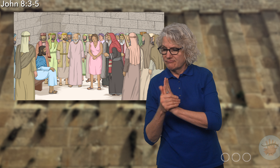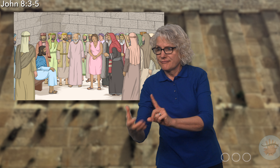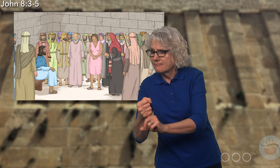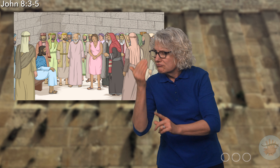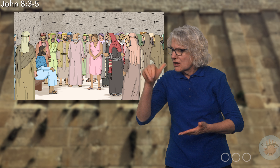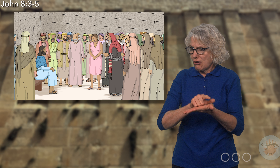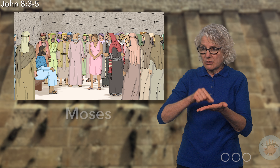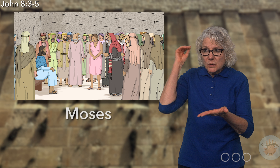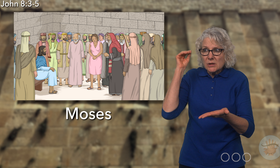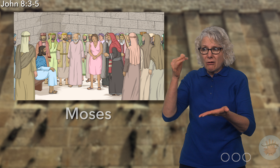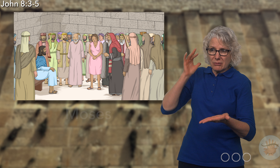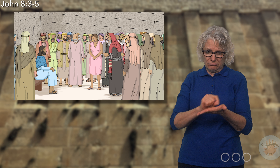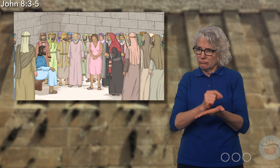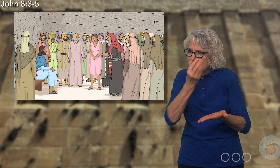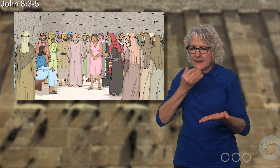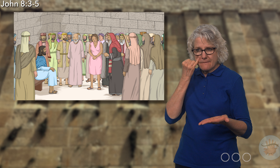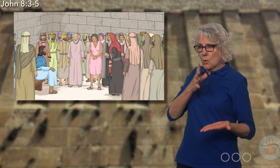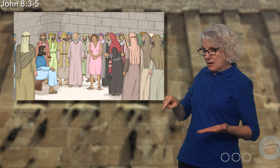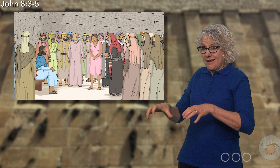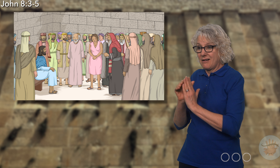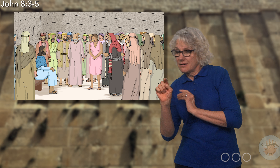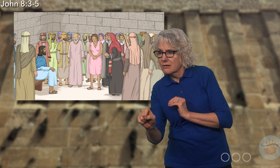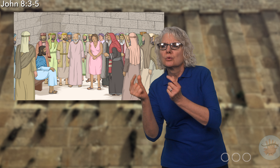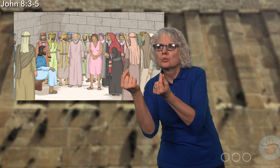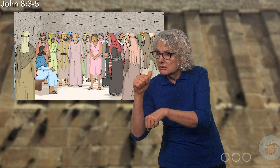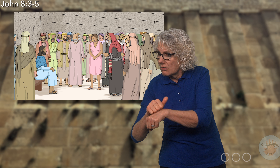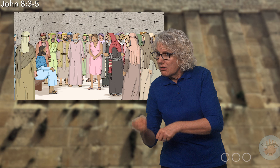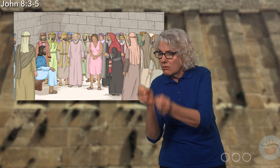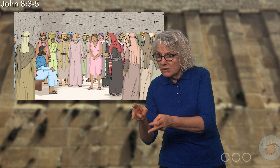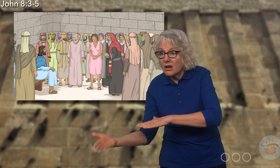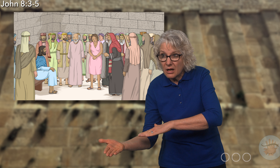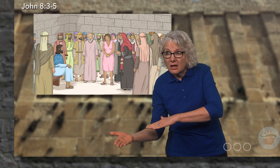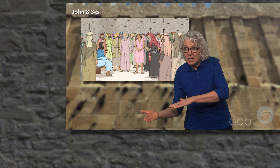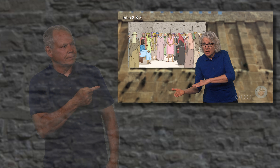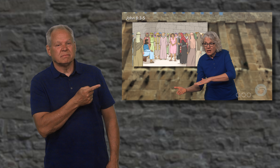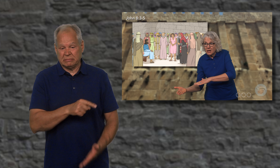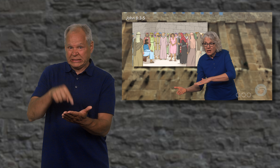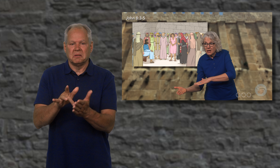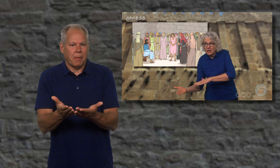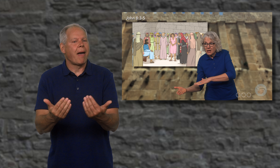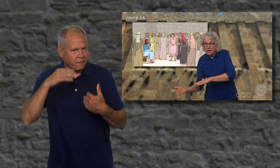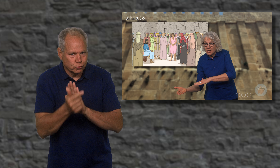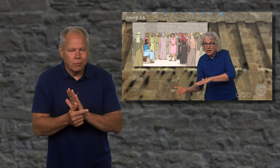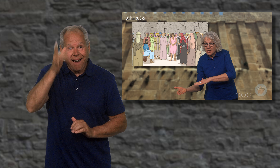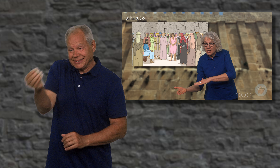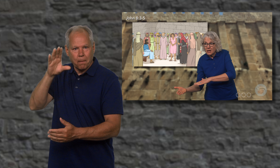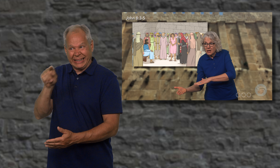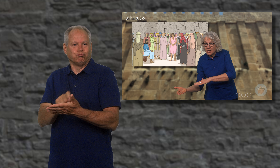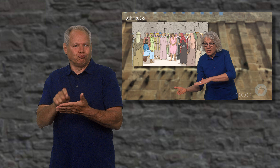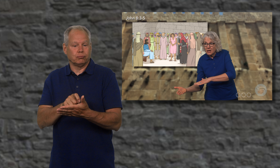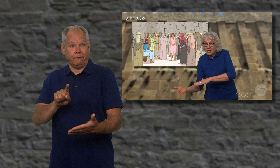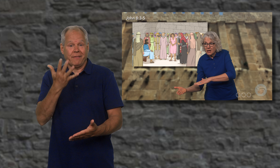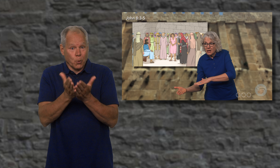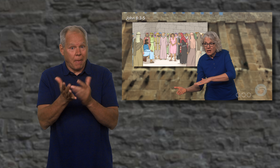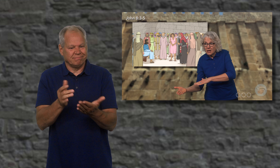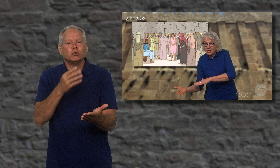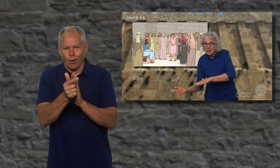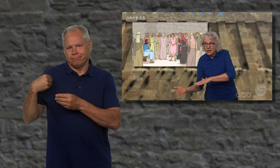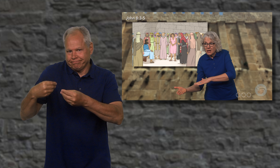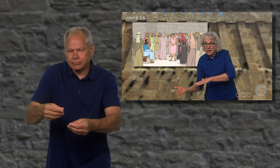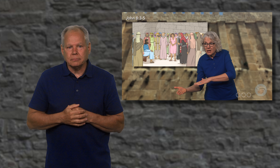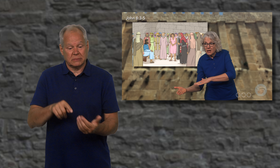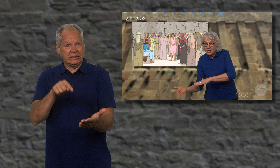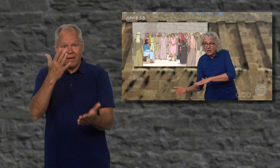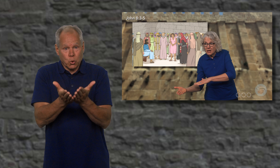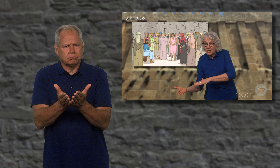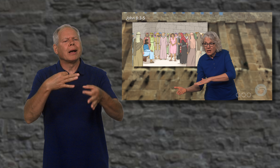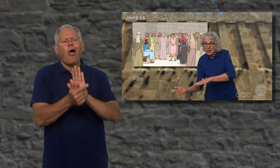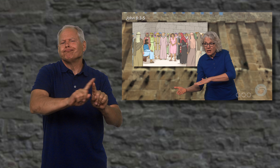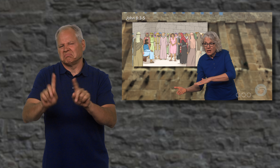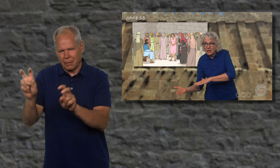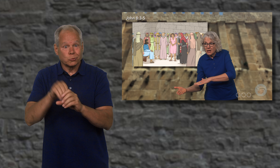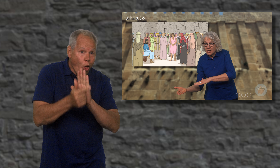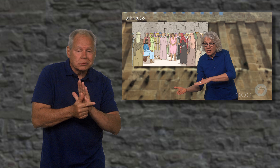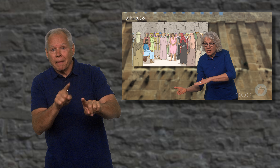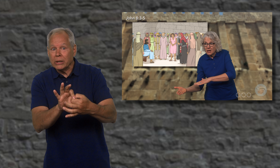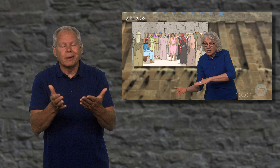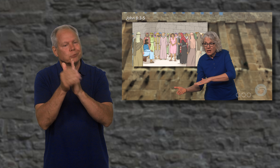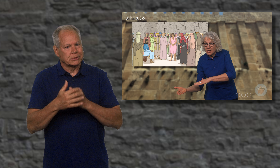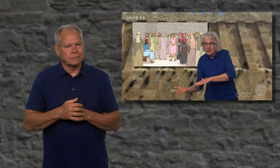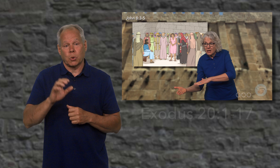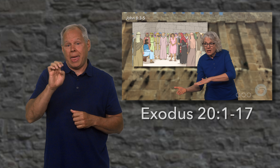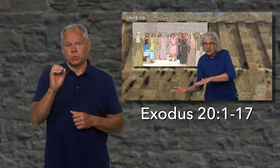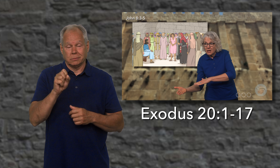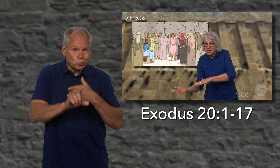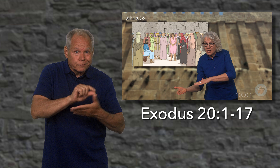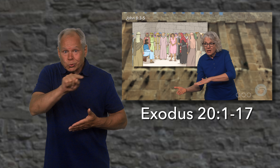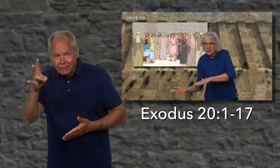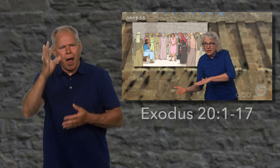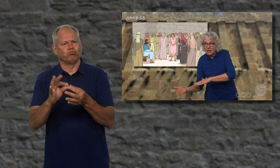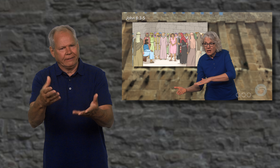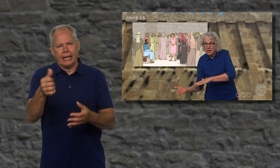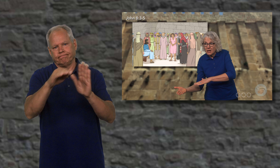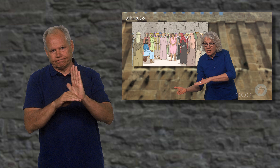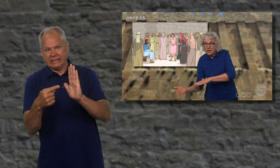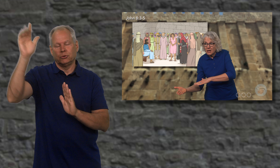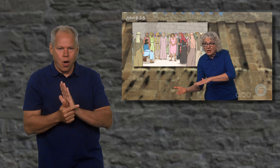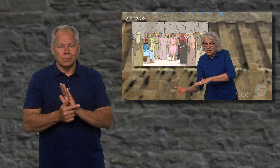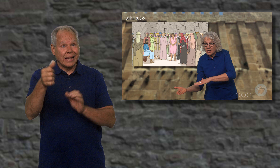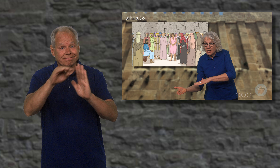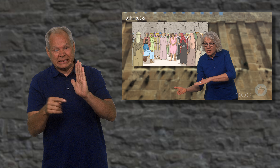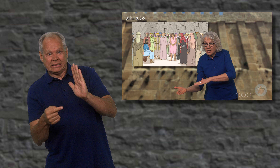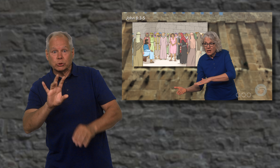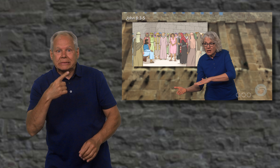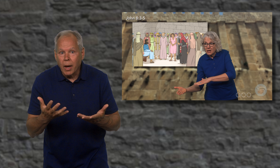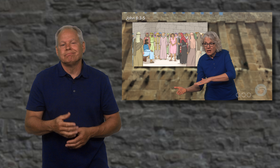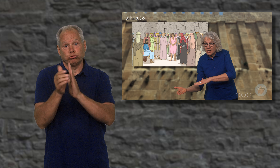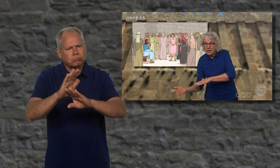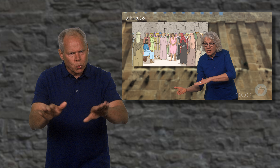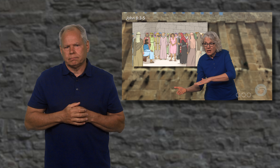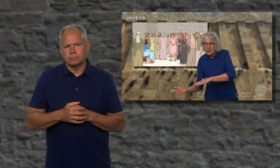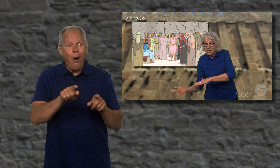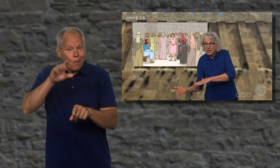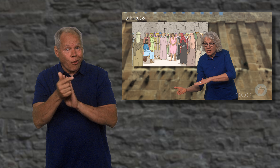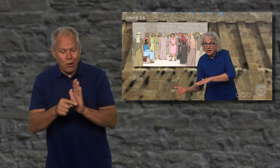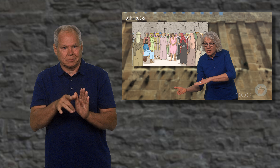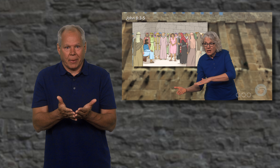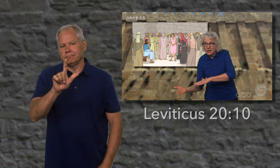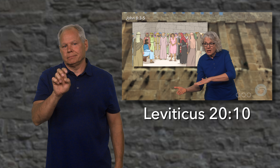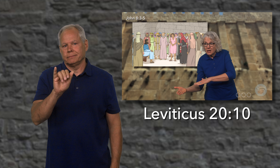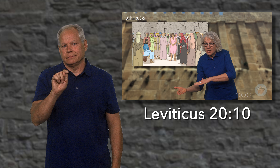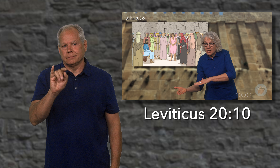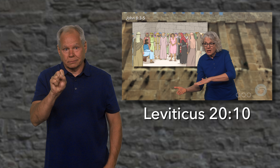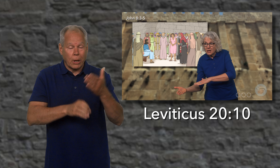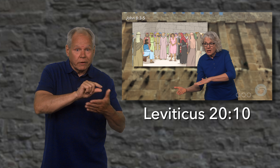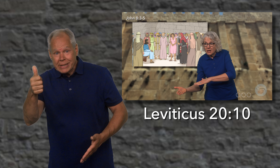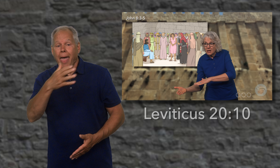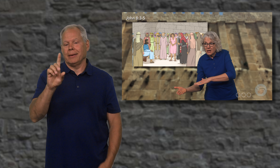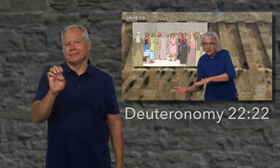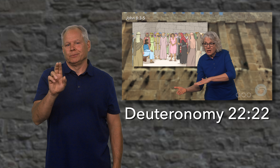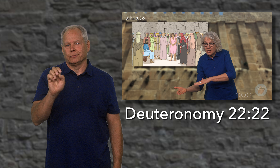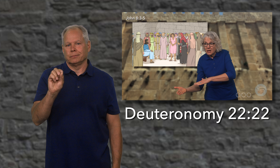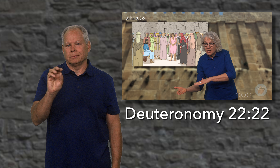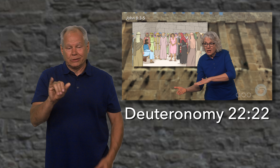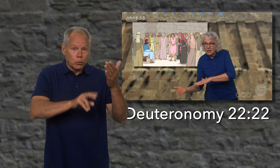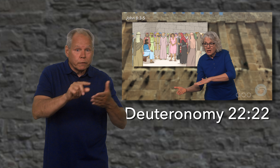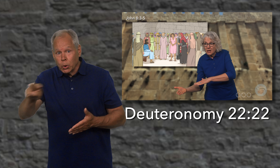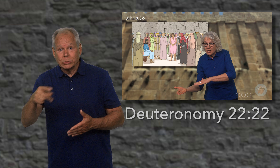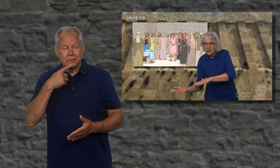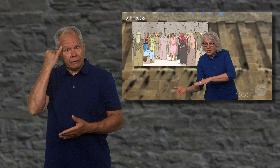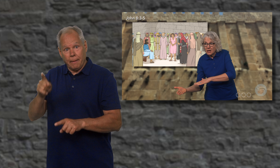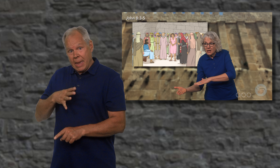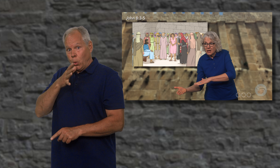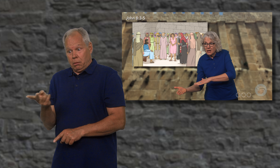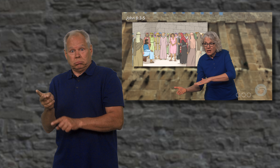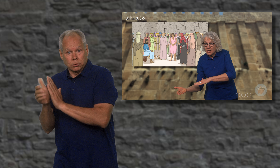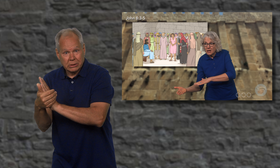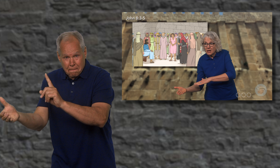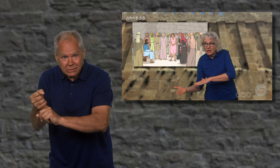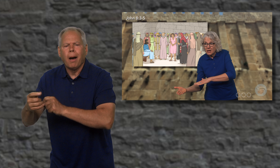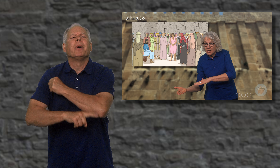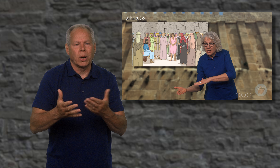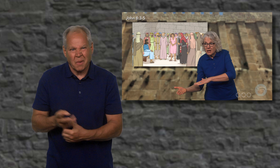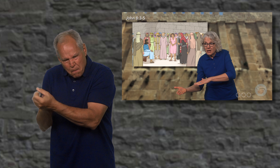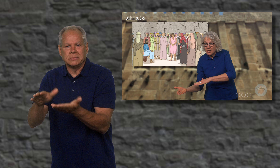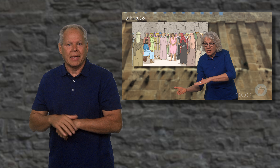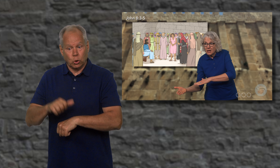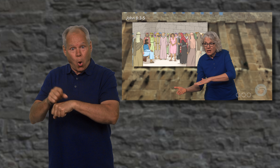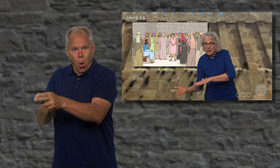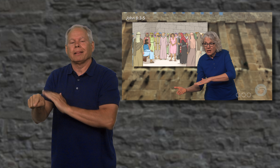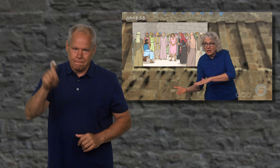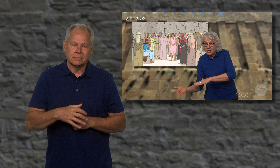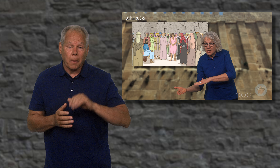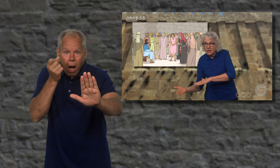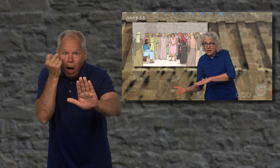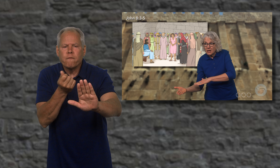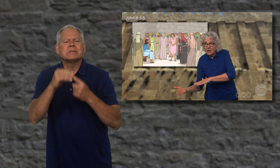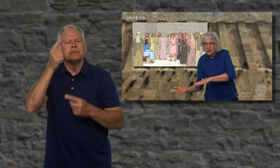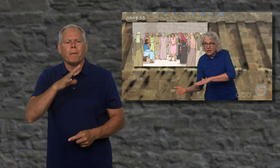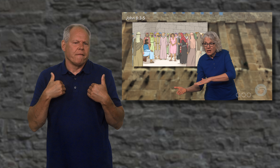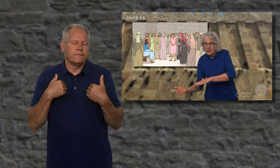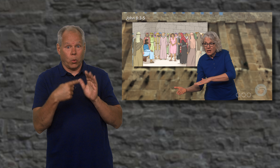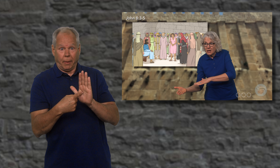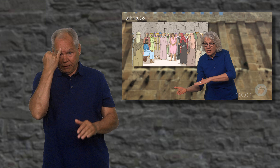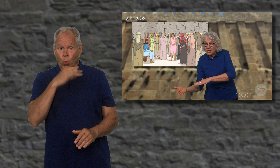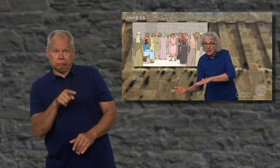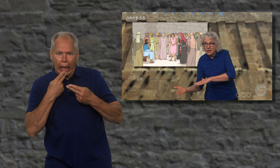In the Law Moses commanded us to stone such a woman.